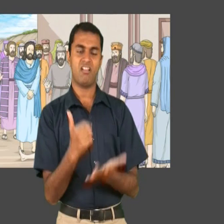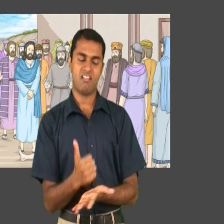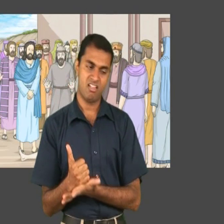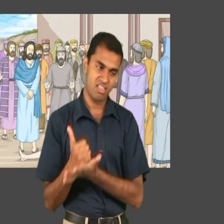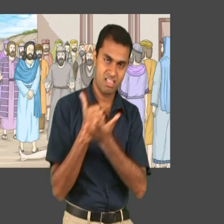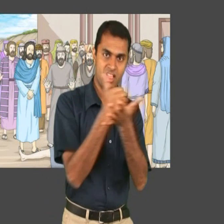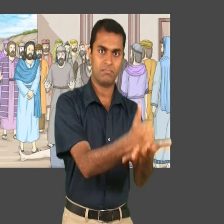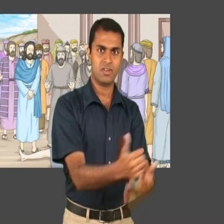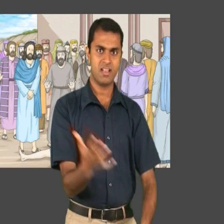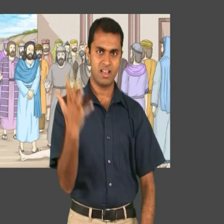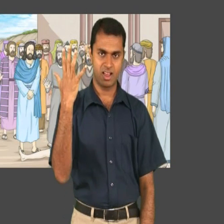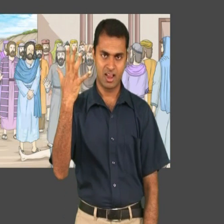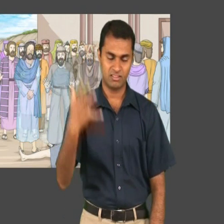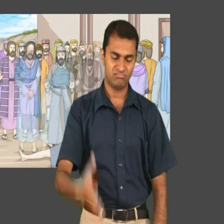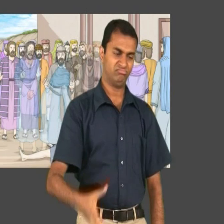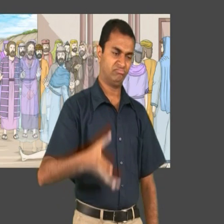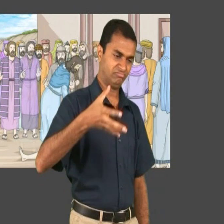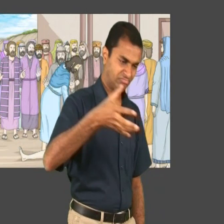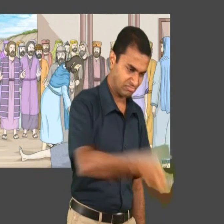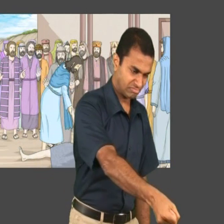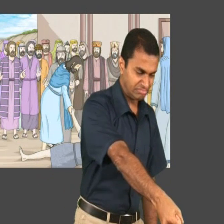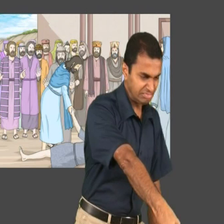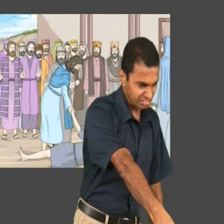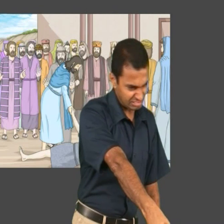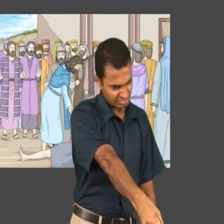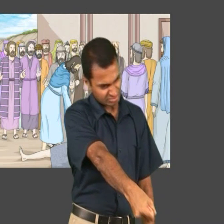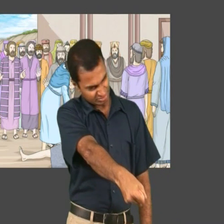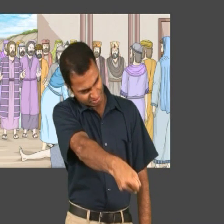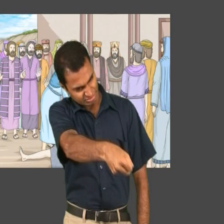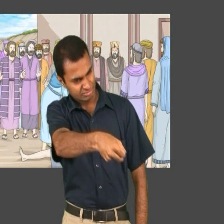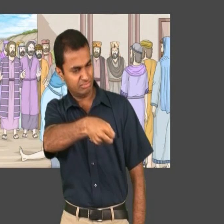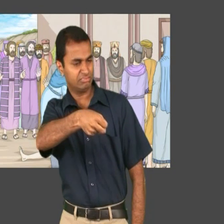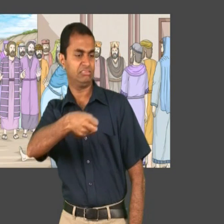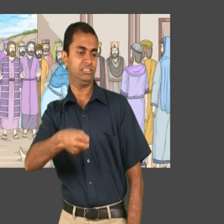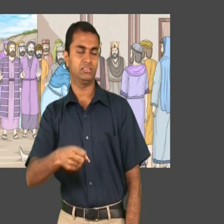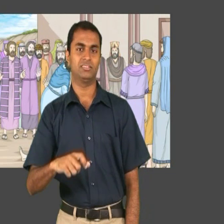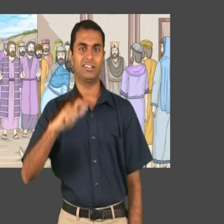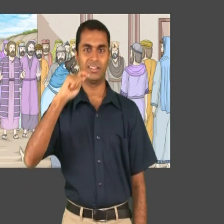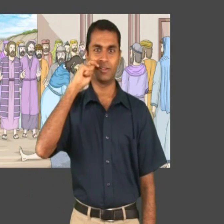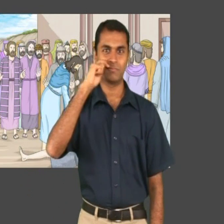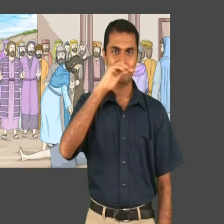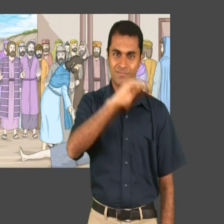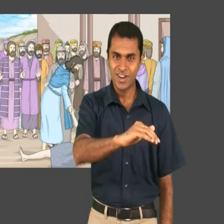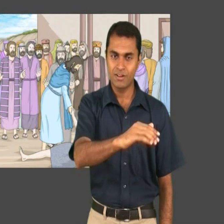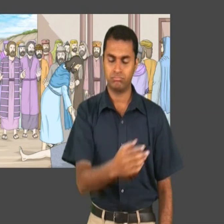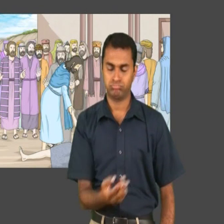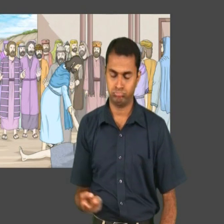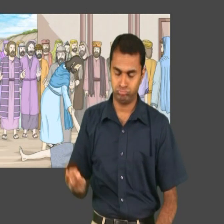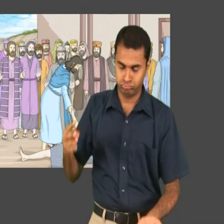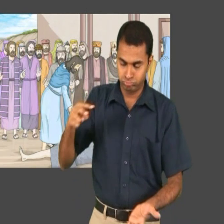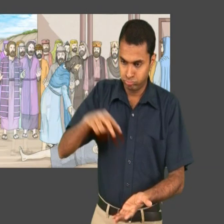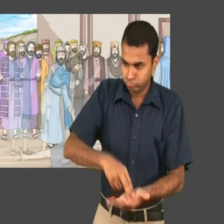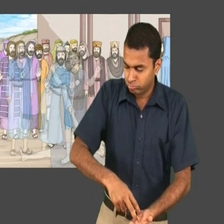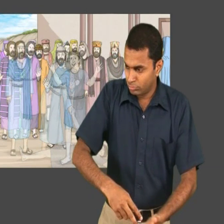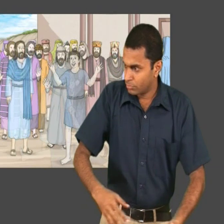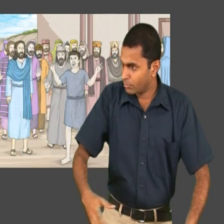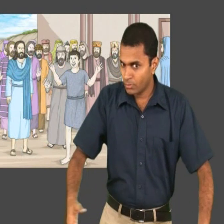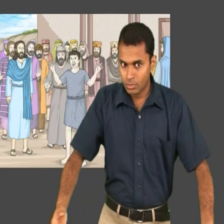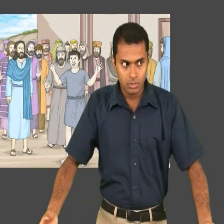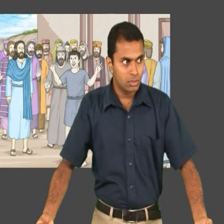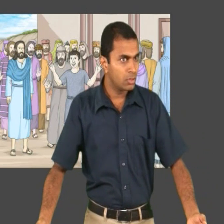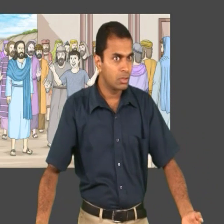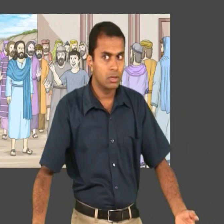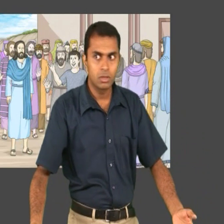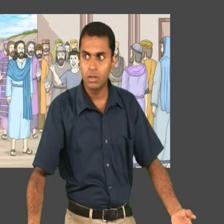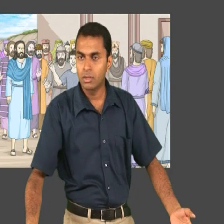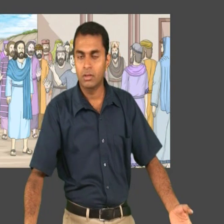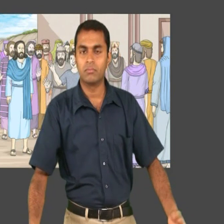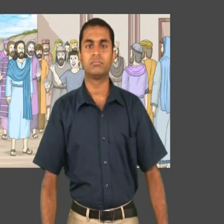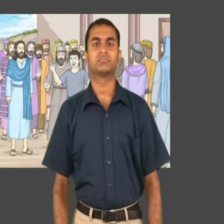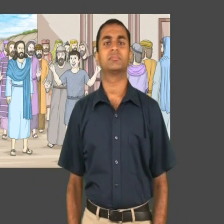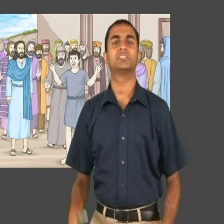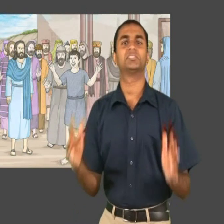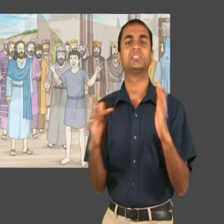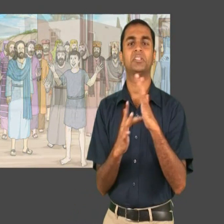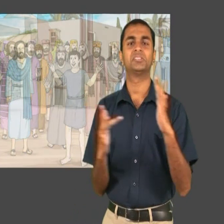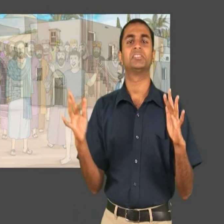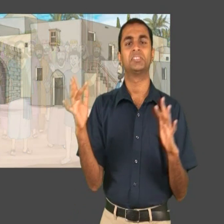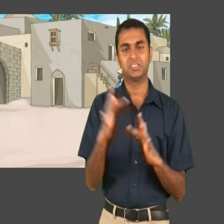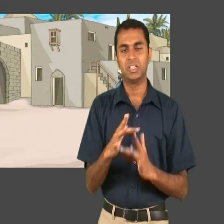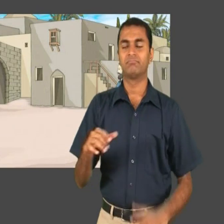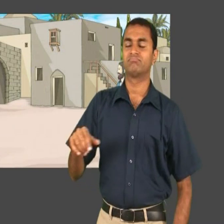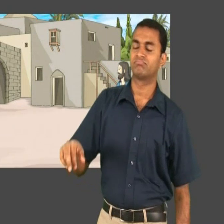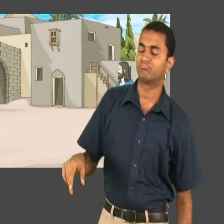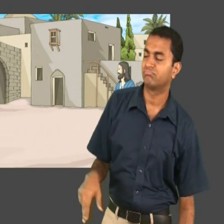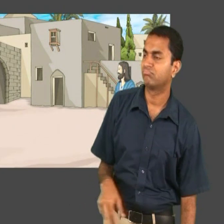But Jesus took him by the hand and helped him to his feet, and he stood up.